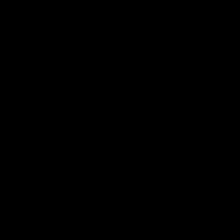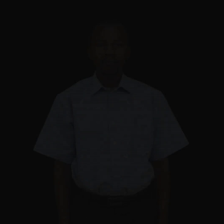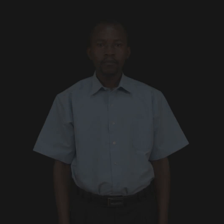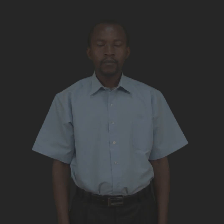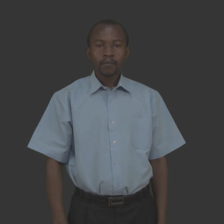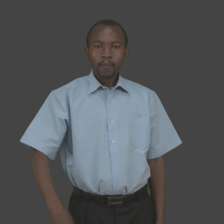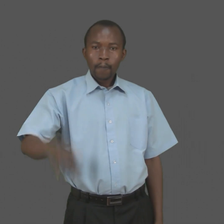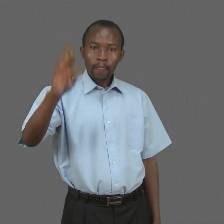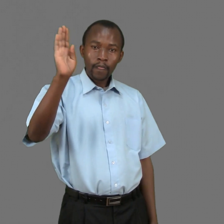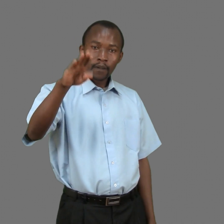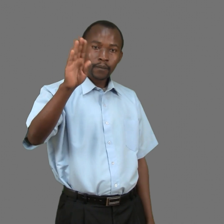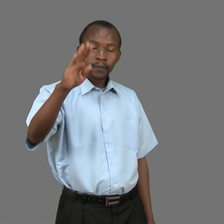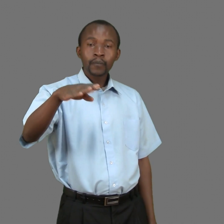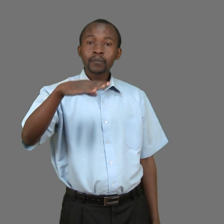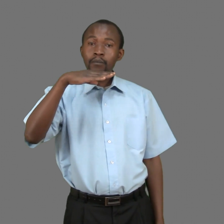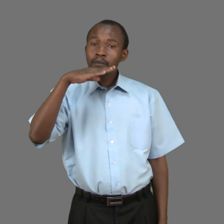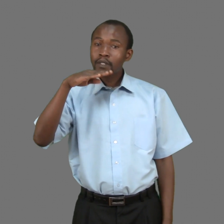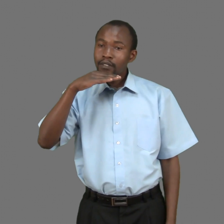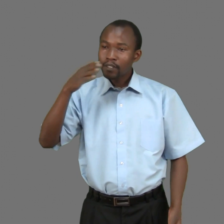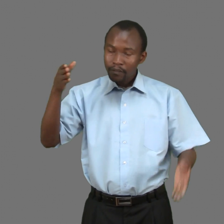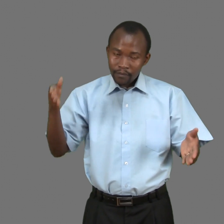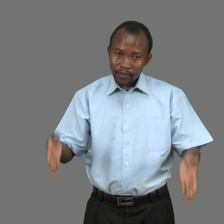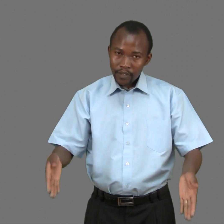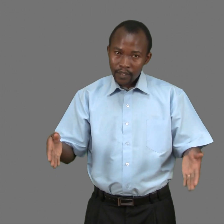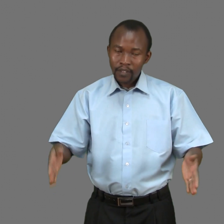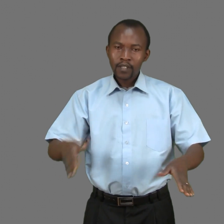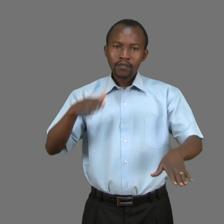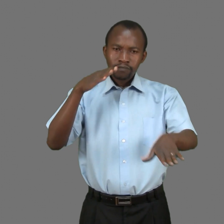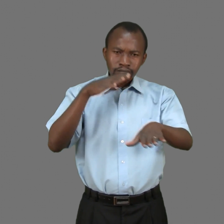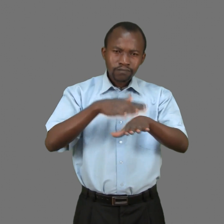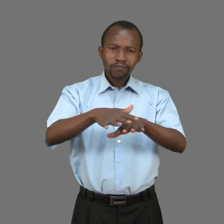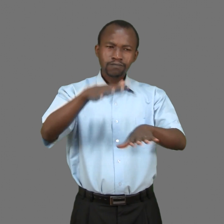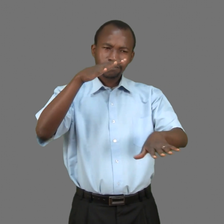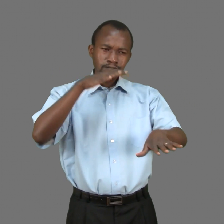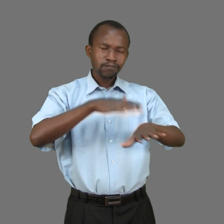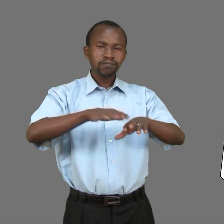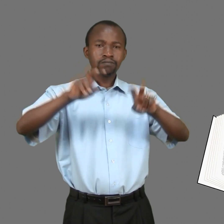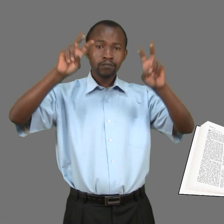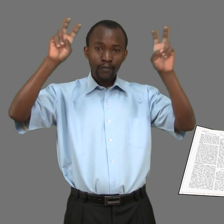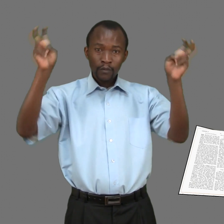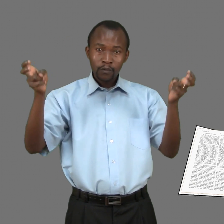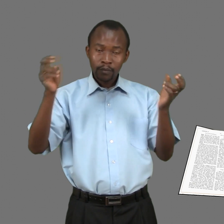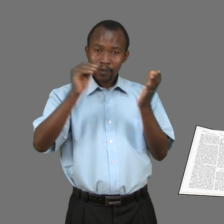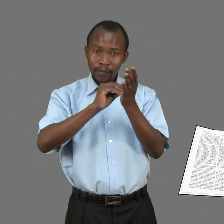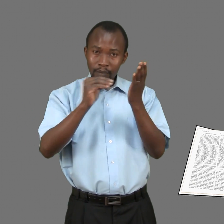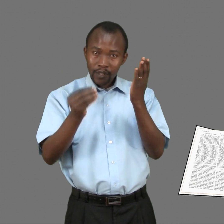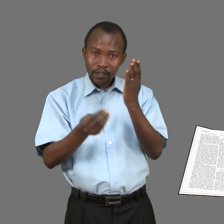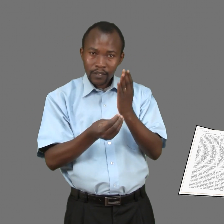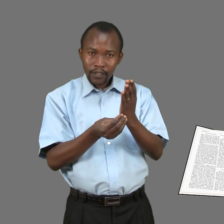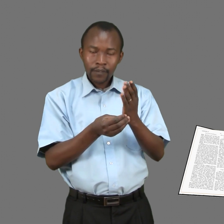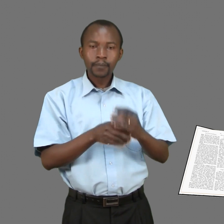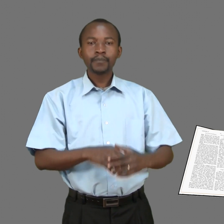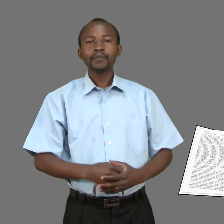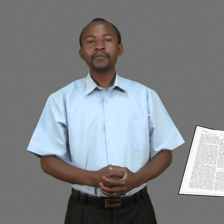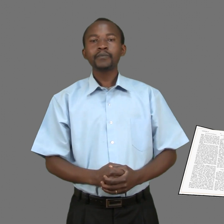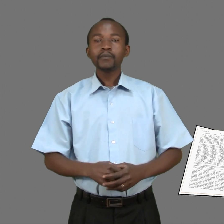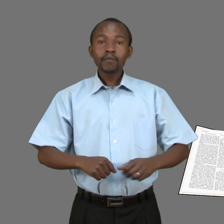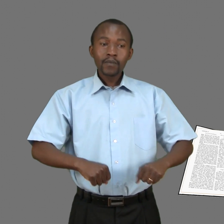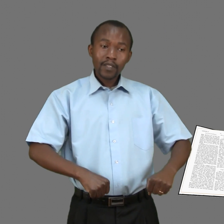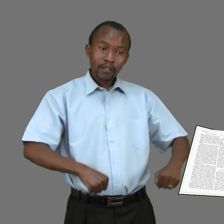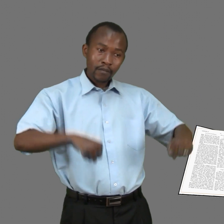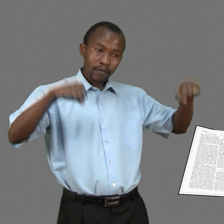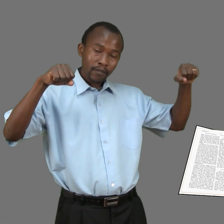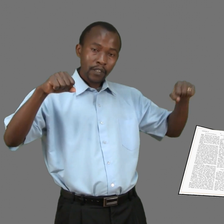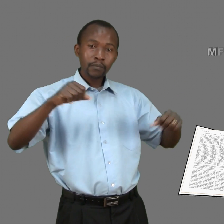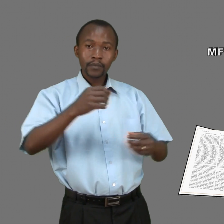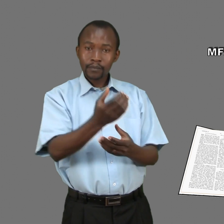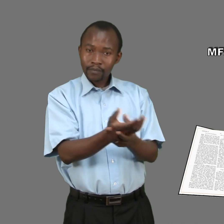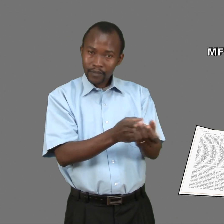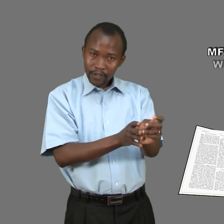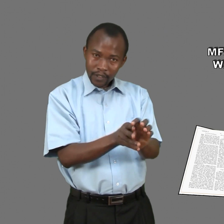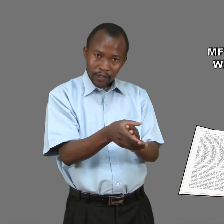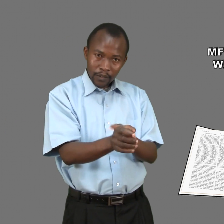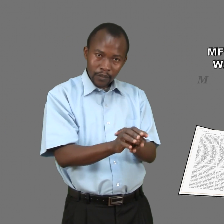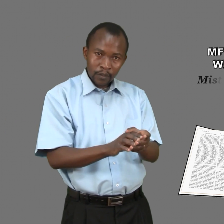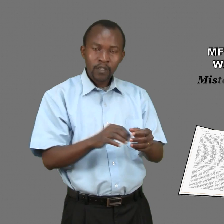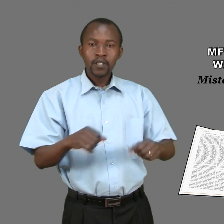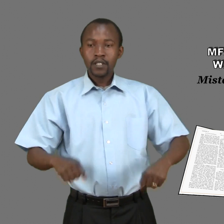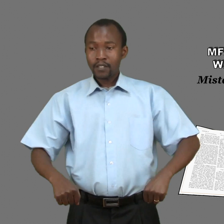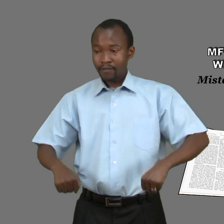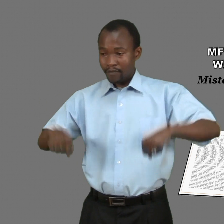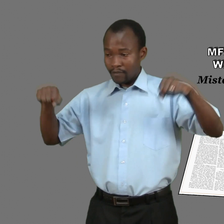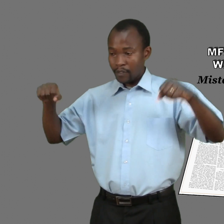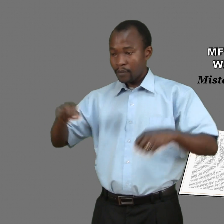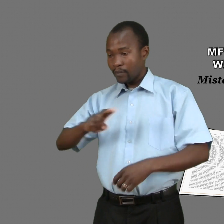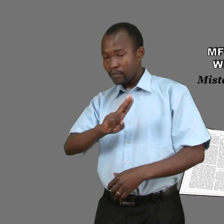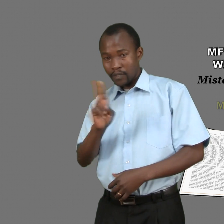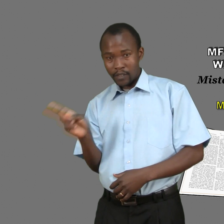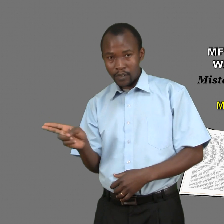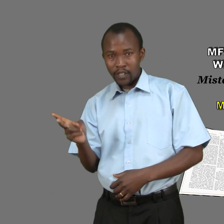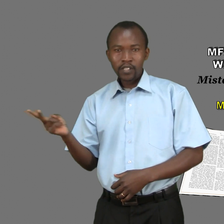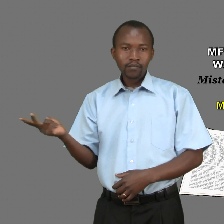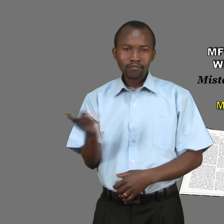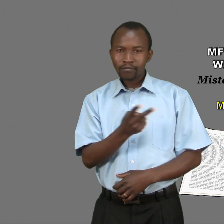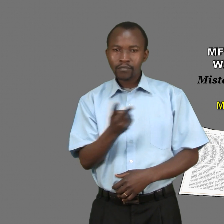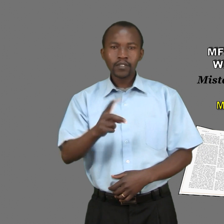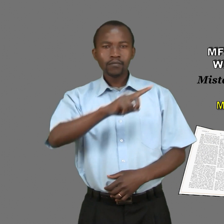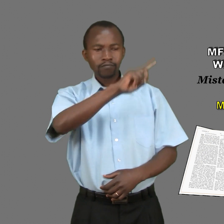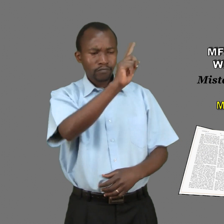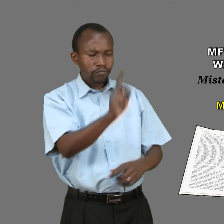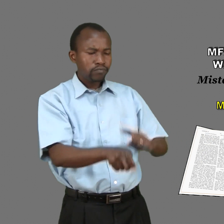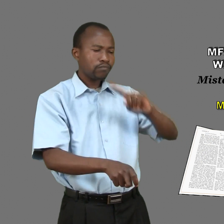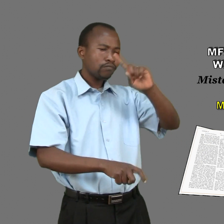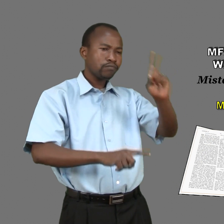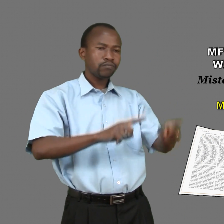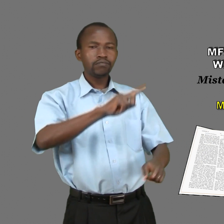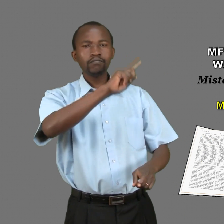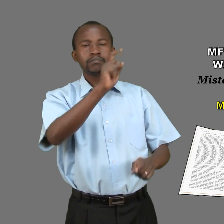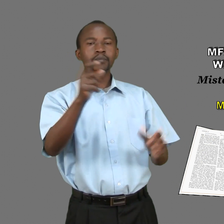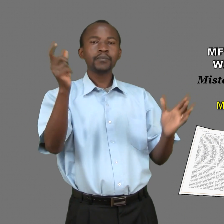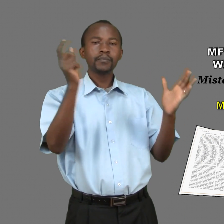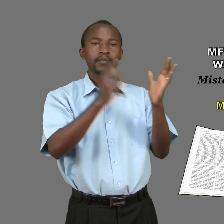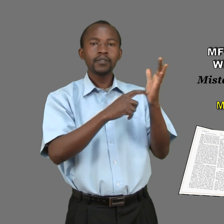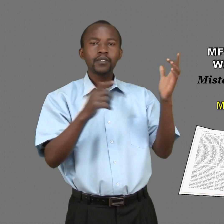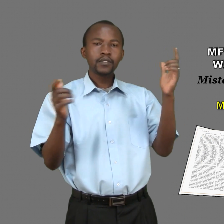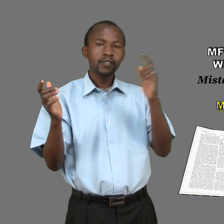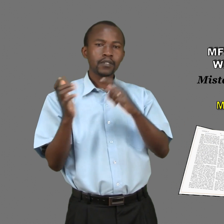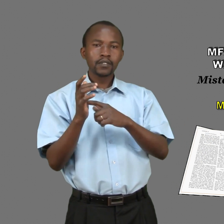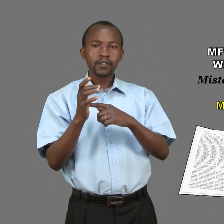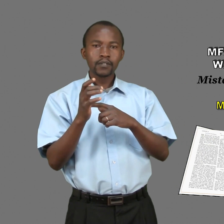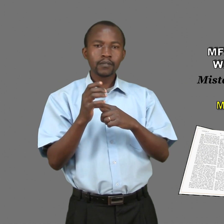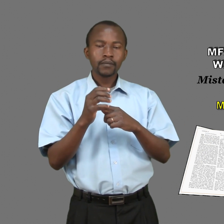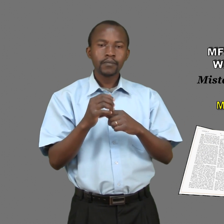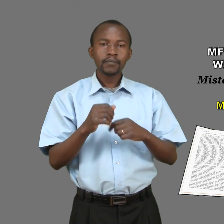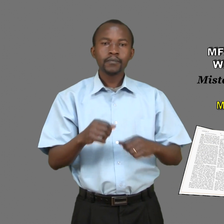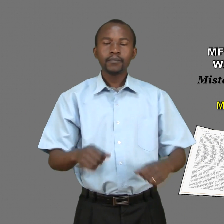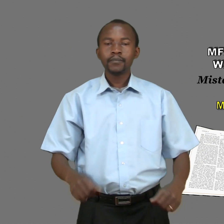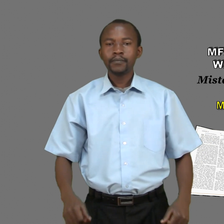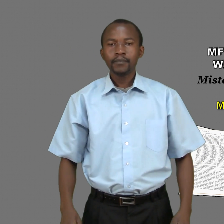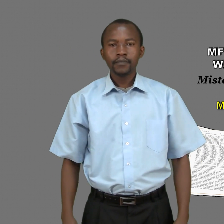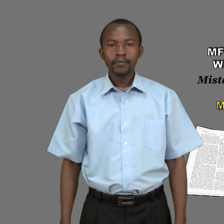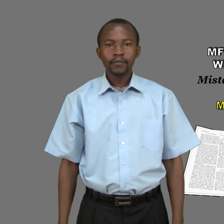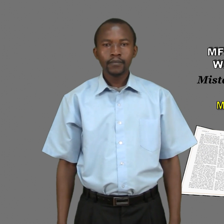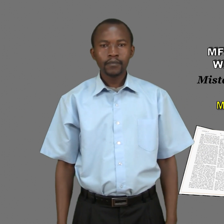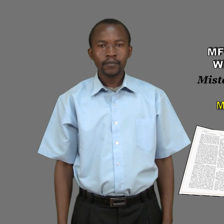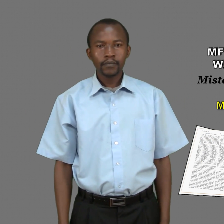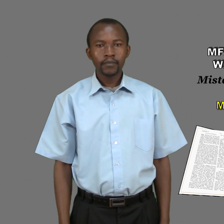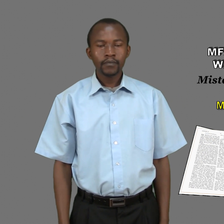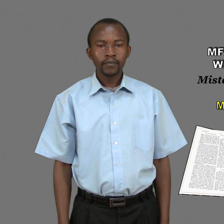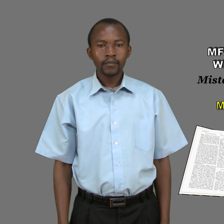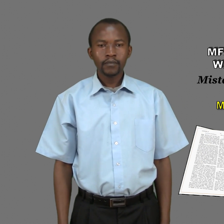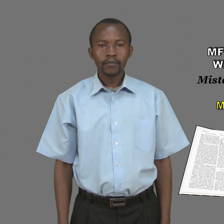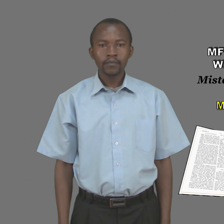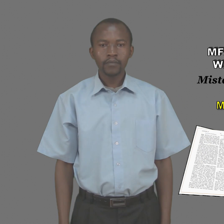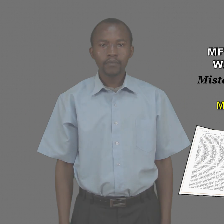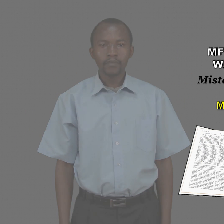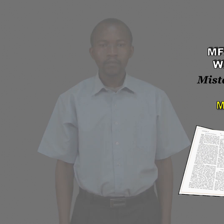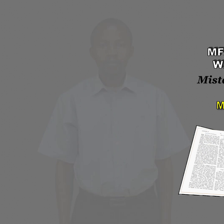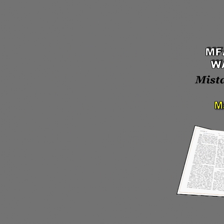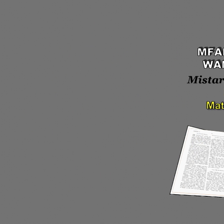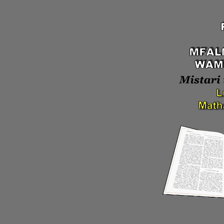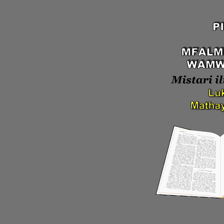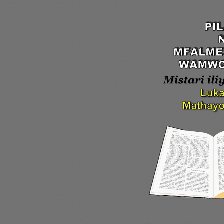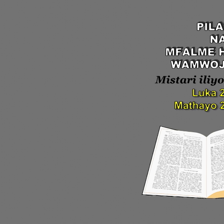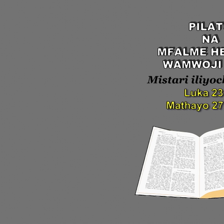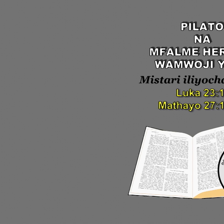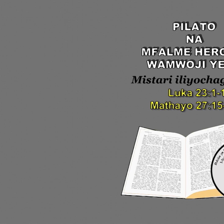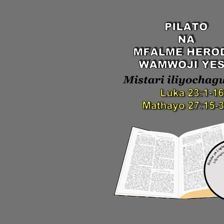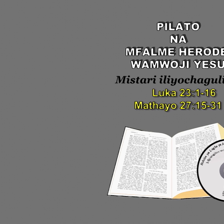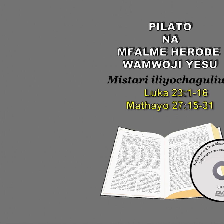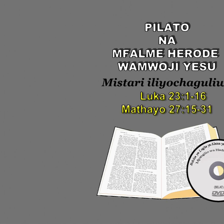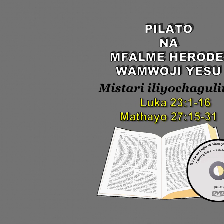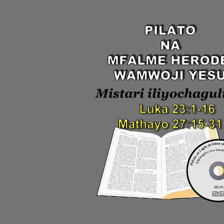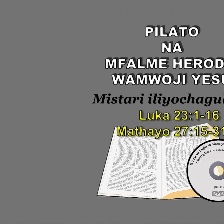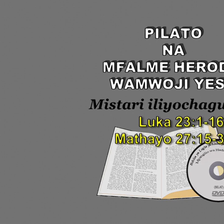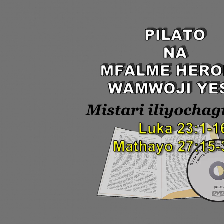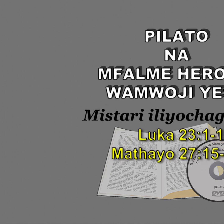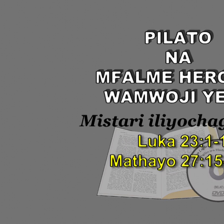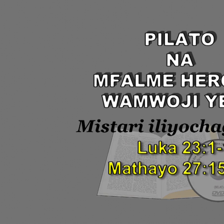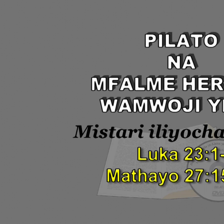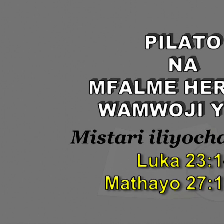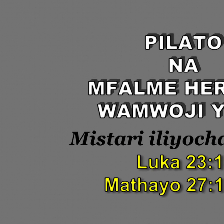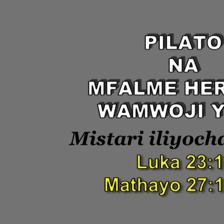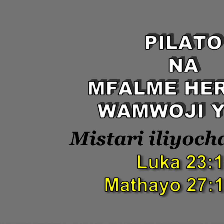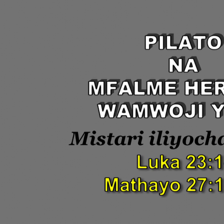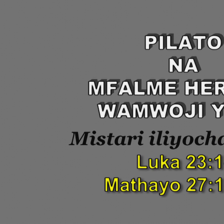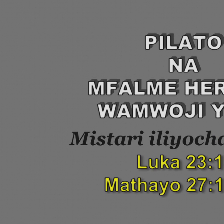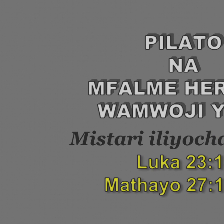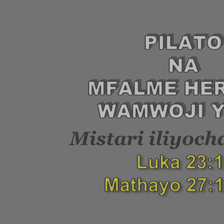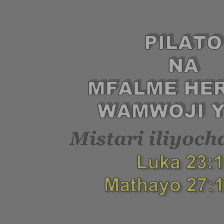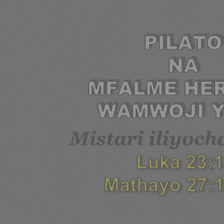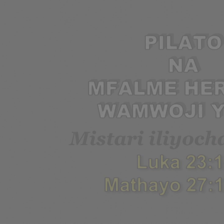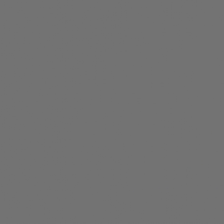Pilate and Herod question Jesus